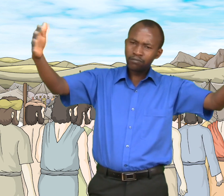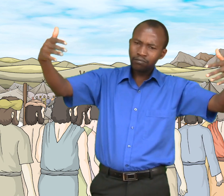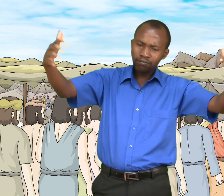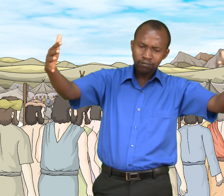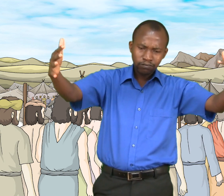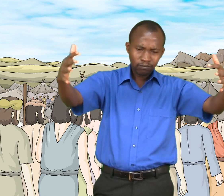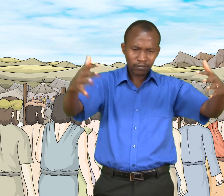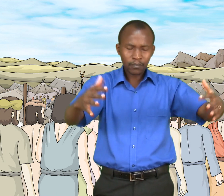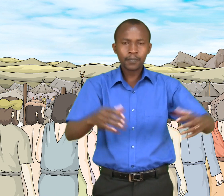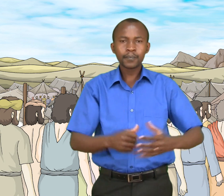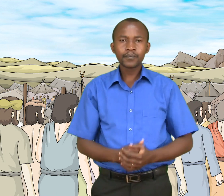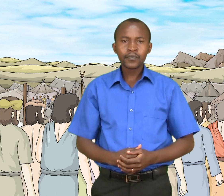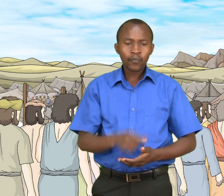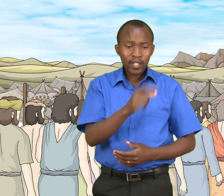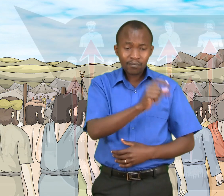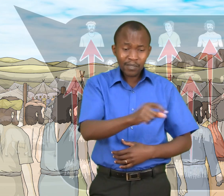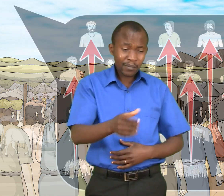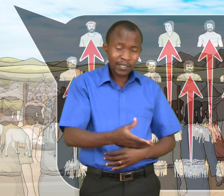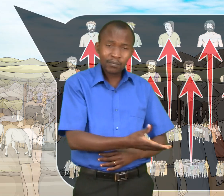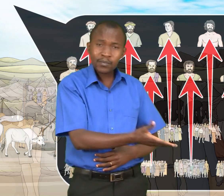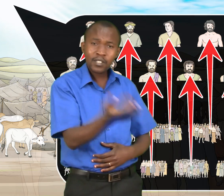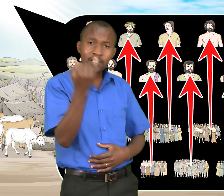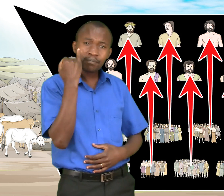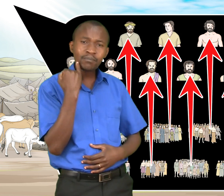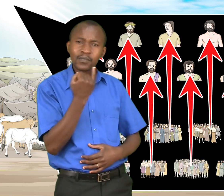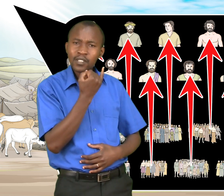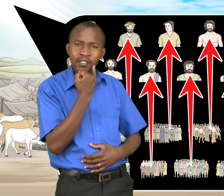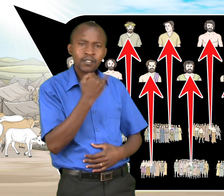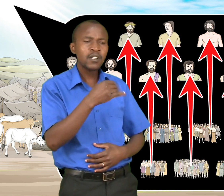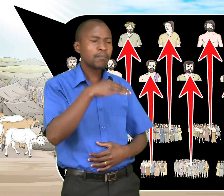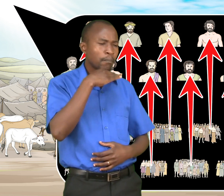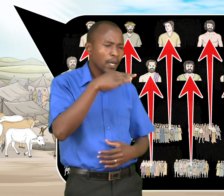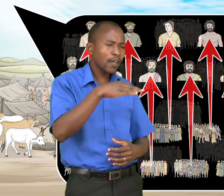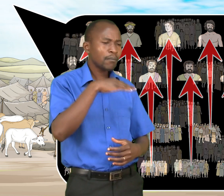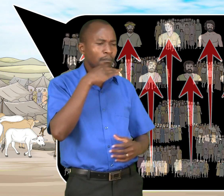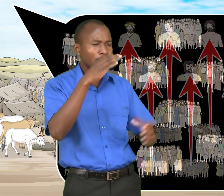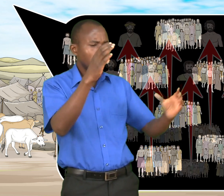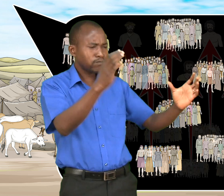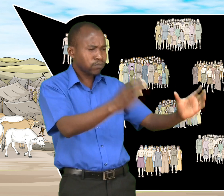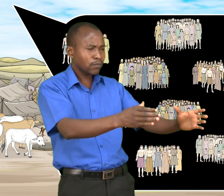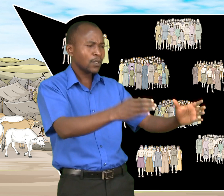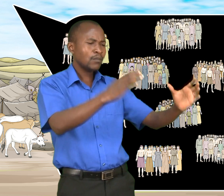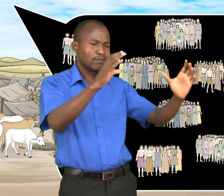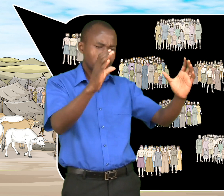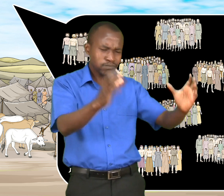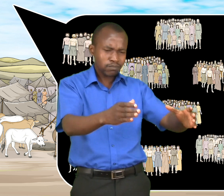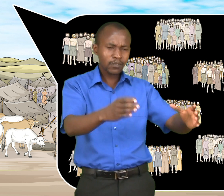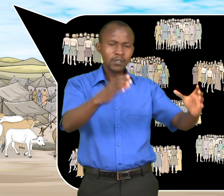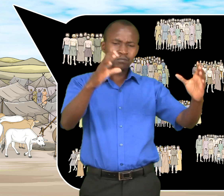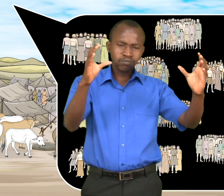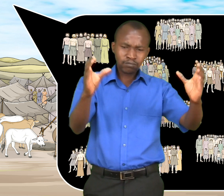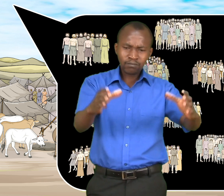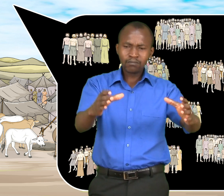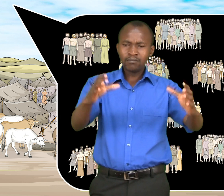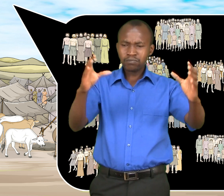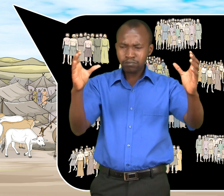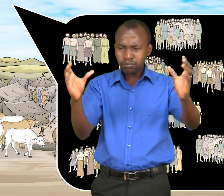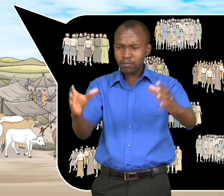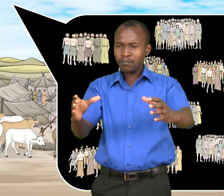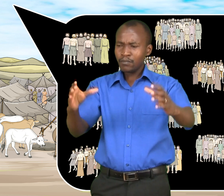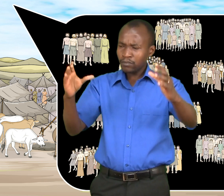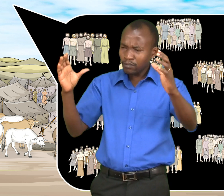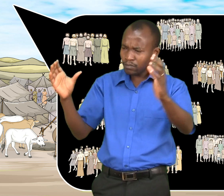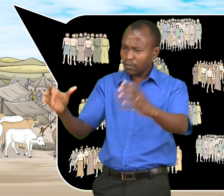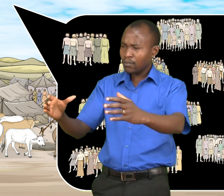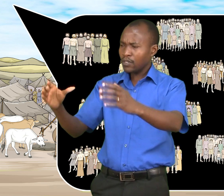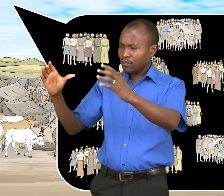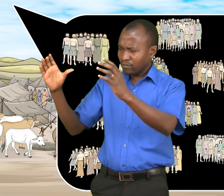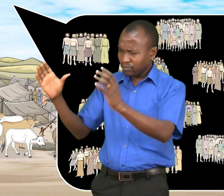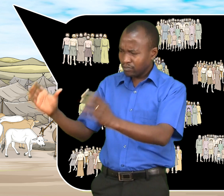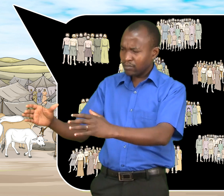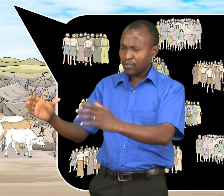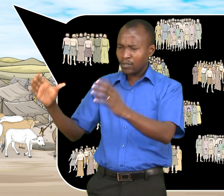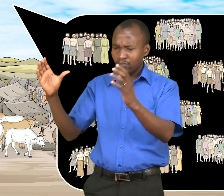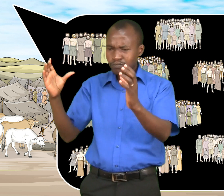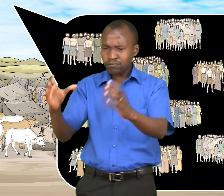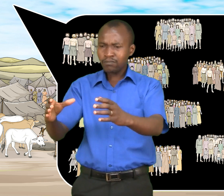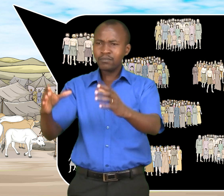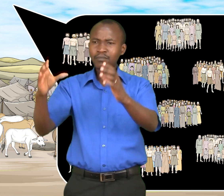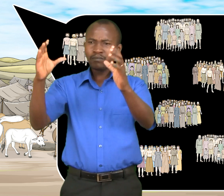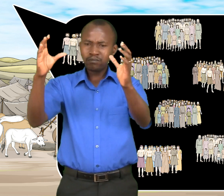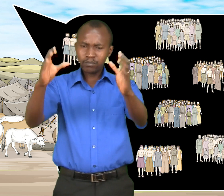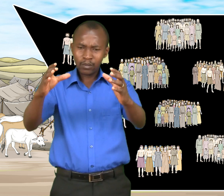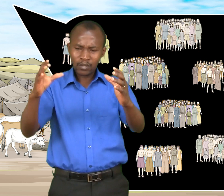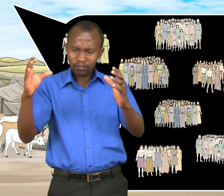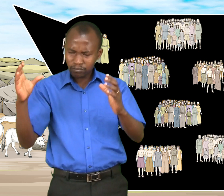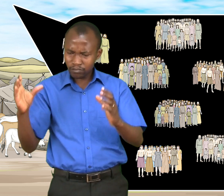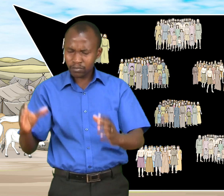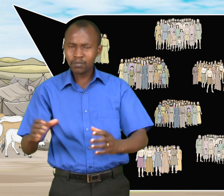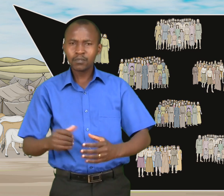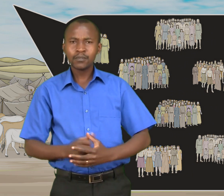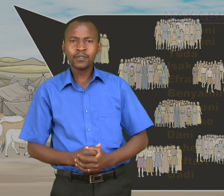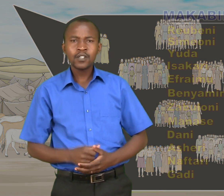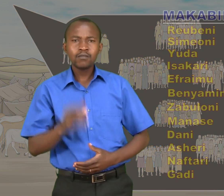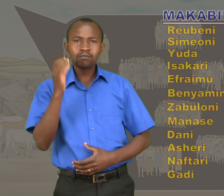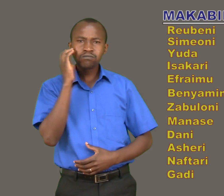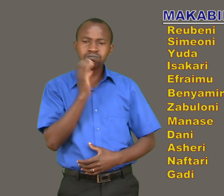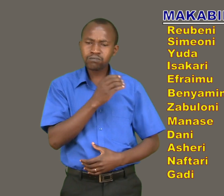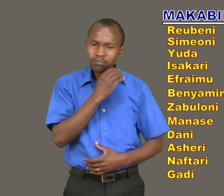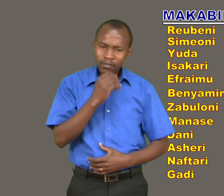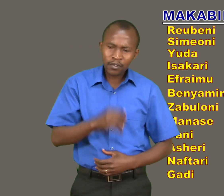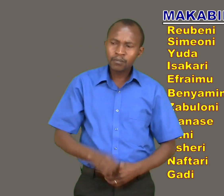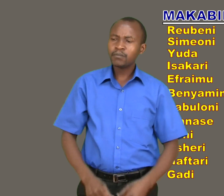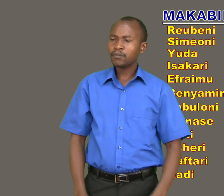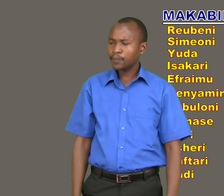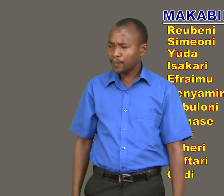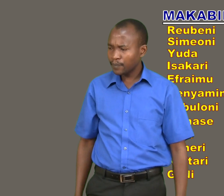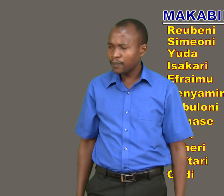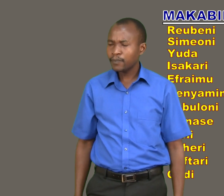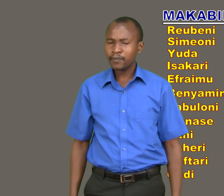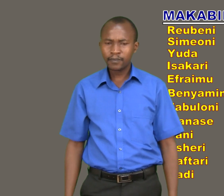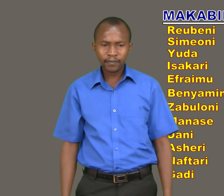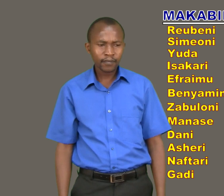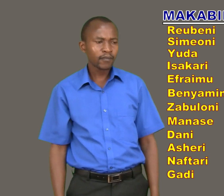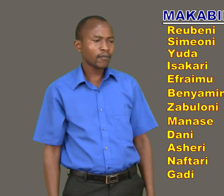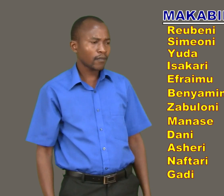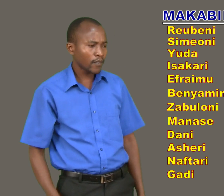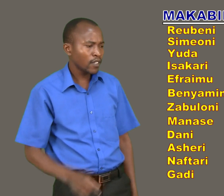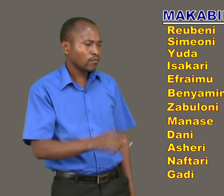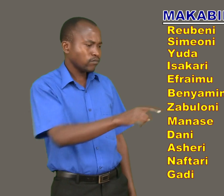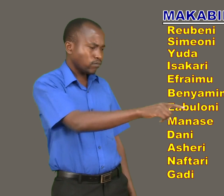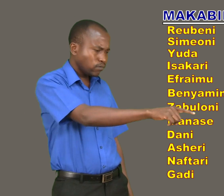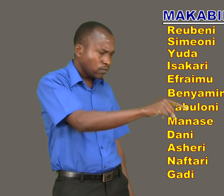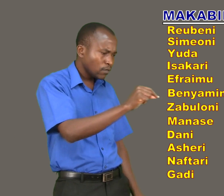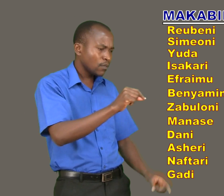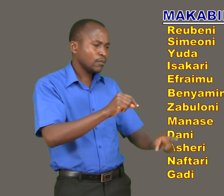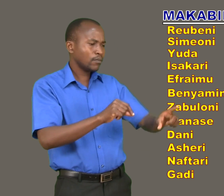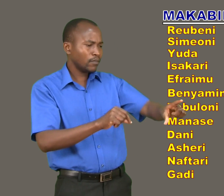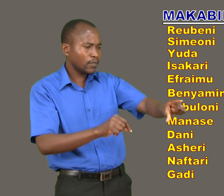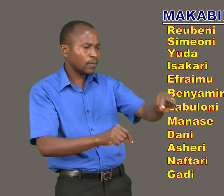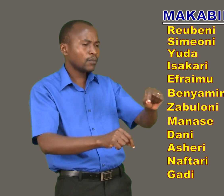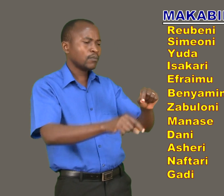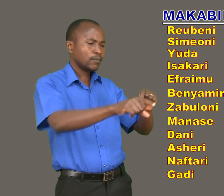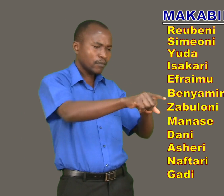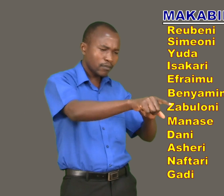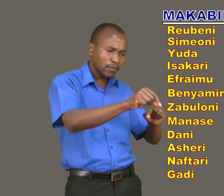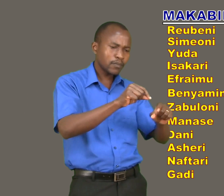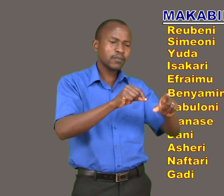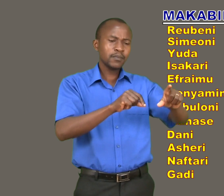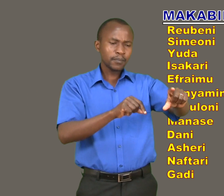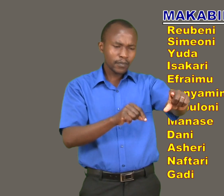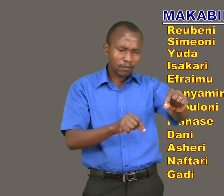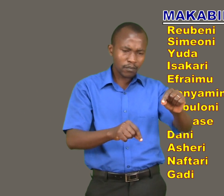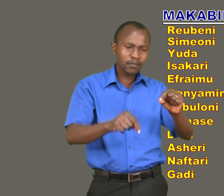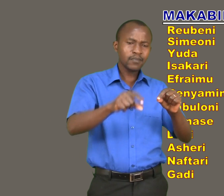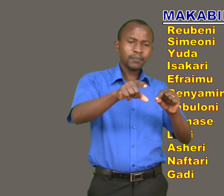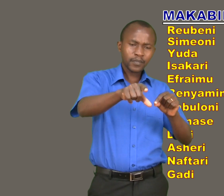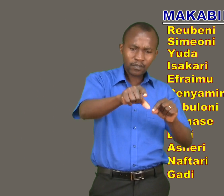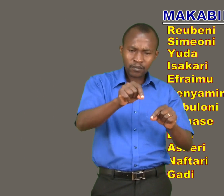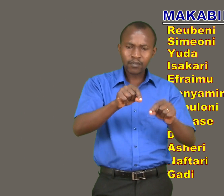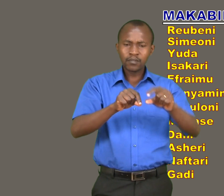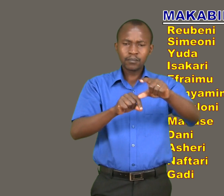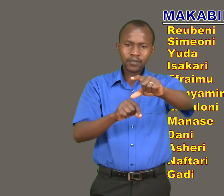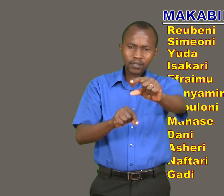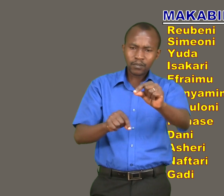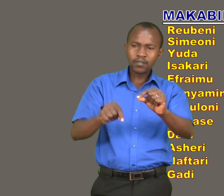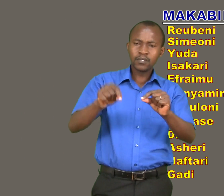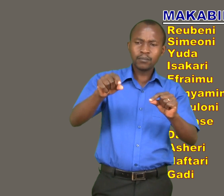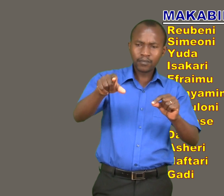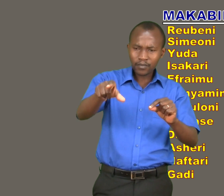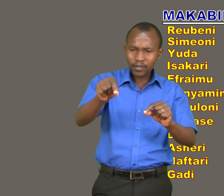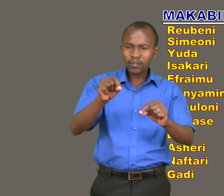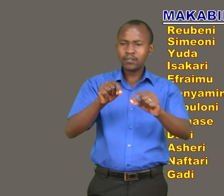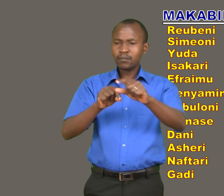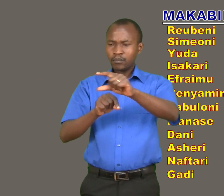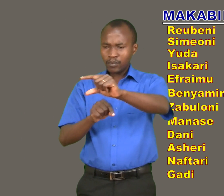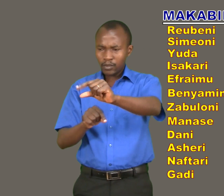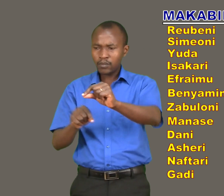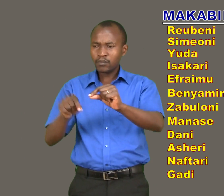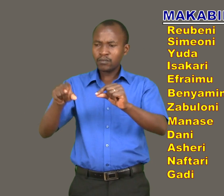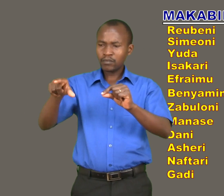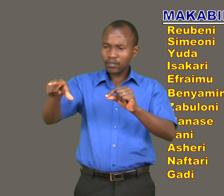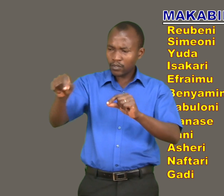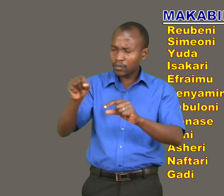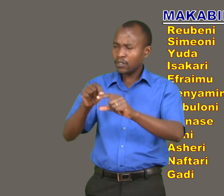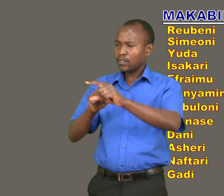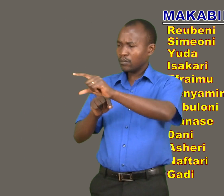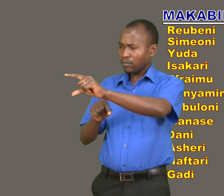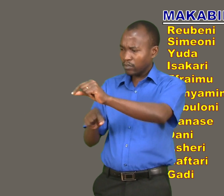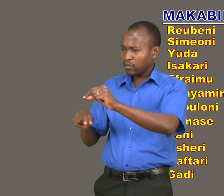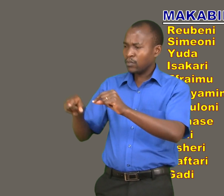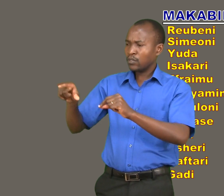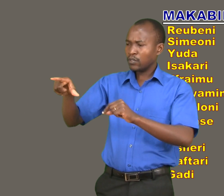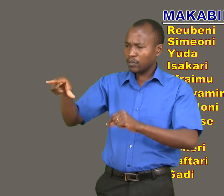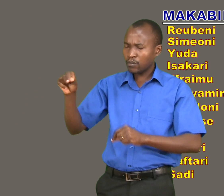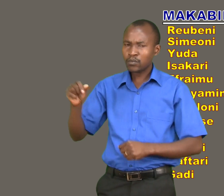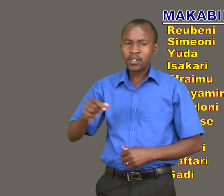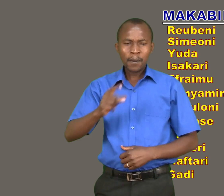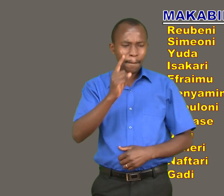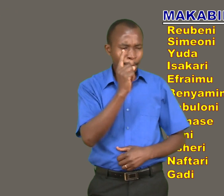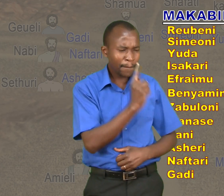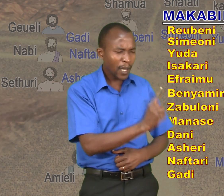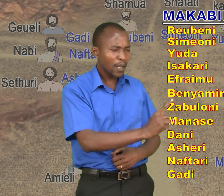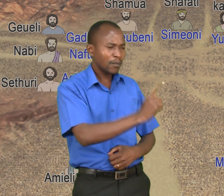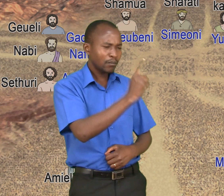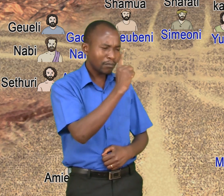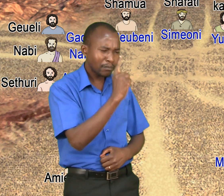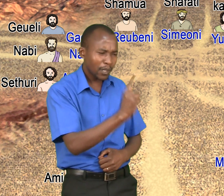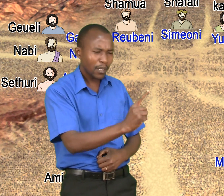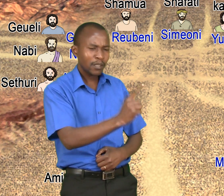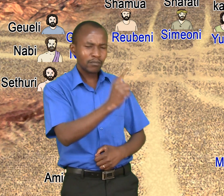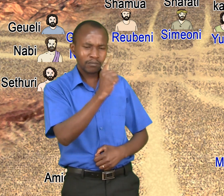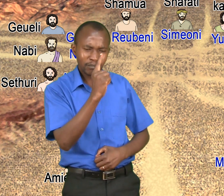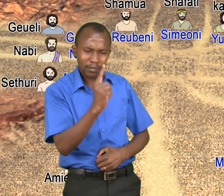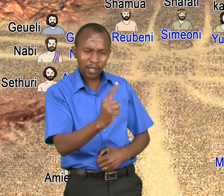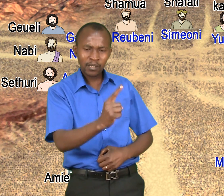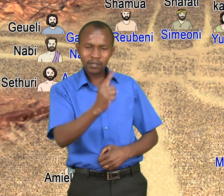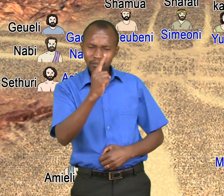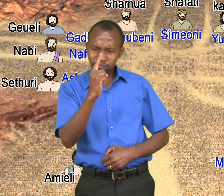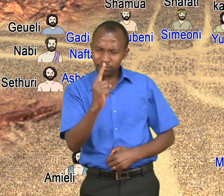All the men were leaders of the Israelites, and these were their names: From the tribe of Reuben, Shammua son of Zaccur; from the tribe of Simeon, Shaphat son of Hori; from the tribe of Judah, Caleb son of Jephunneh; from the tribe of Issachar, Igal son of Joseph; from the tribe of Ephraim, Hoshea son of Nun; from the tribe of Benjamin, Palti son of Raphu; from the tribe of Zebulun, Gaddiel son of Sodi; from the tribe of Manasseh (a tribe of Joseph), Gaddi son of Susi; from the tribe of Dan, Ammiel son of Gemalli; from the tribe of Asher, Sethur son of Michael; from the tribe of Naphtali, Nahbi son of Vophsi; and from the tribe of Gad, Geuel son of Machi.